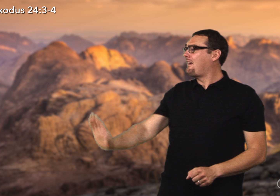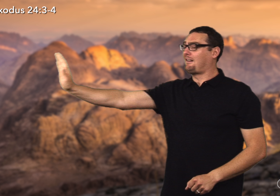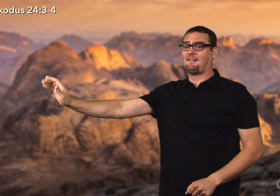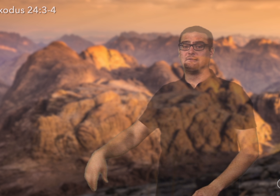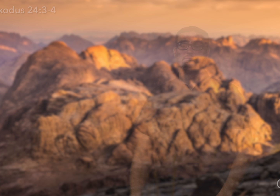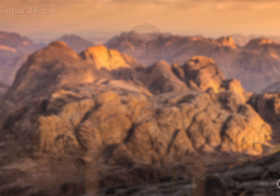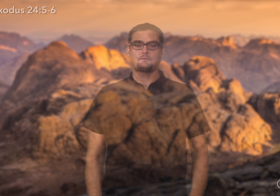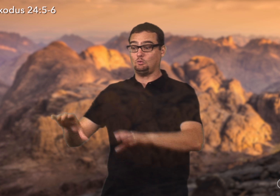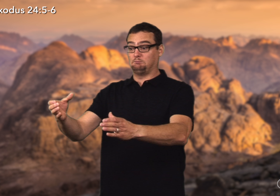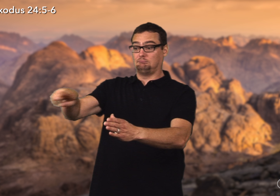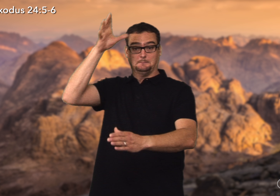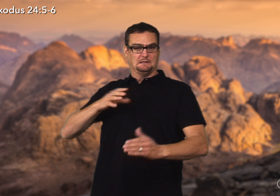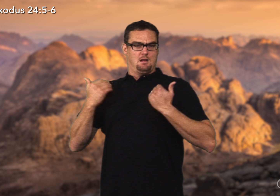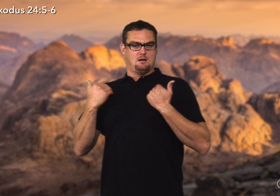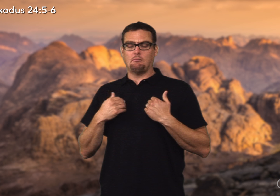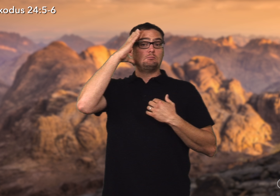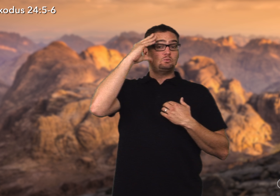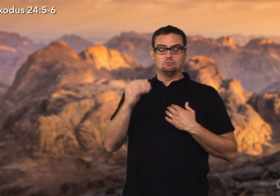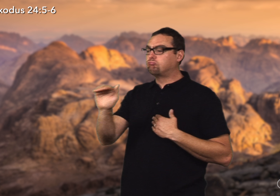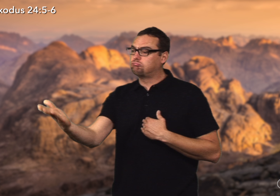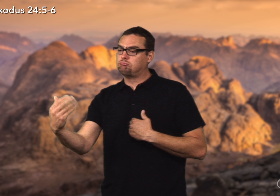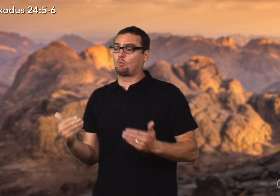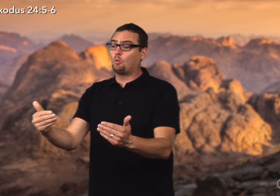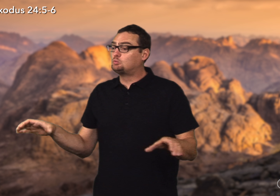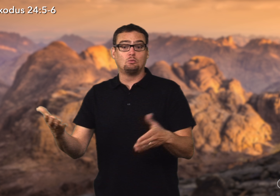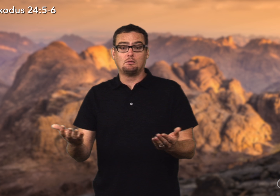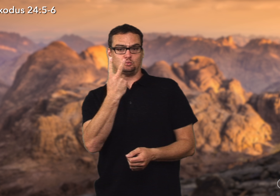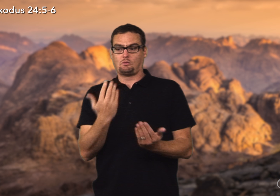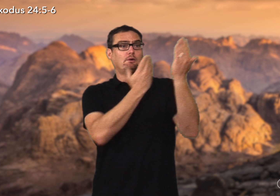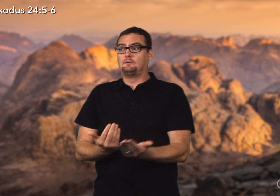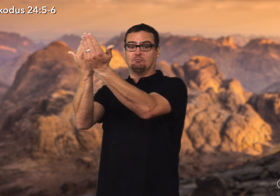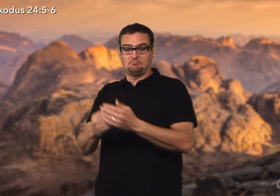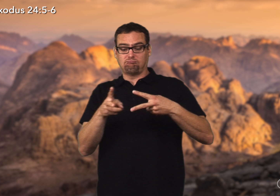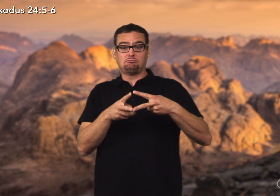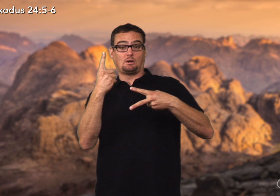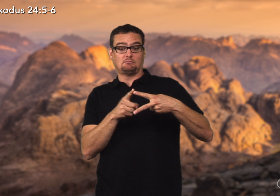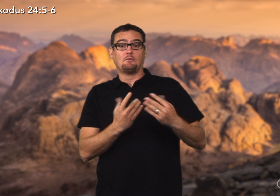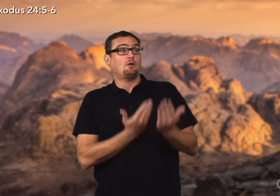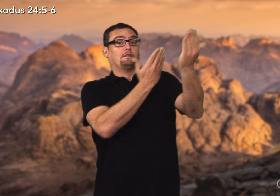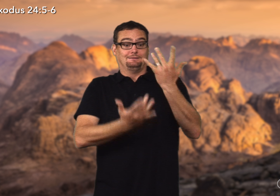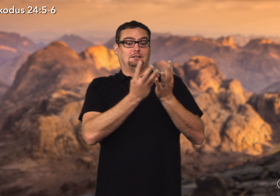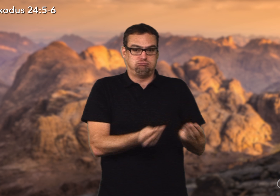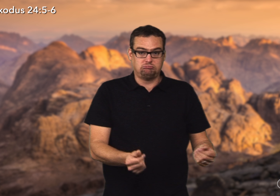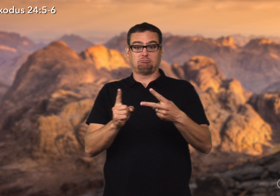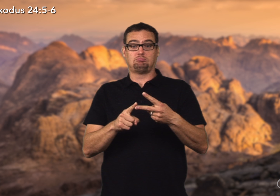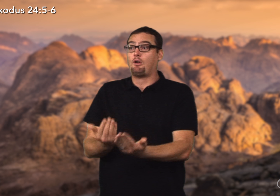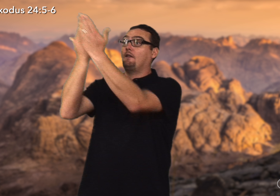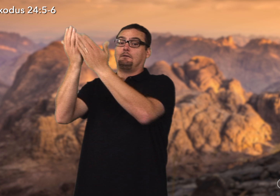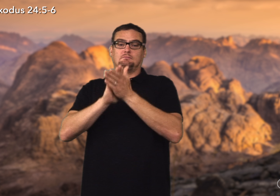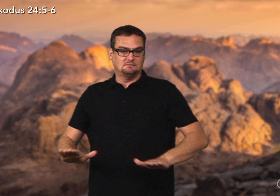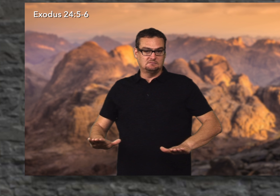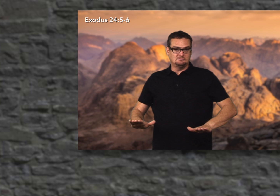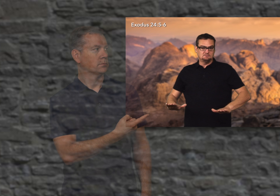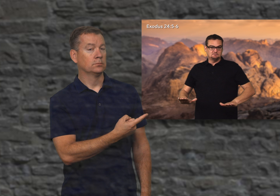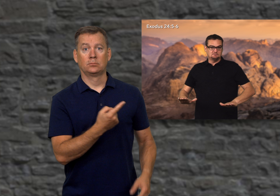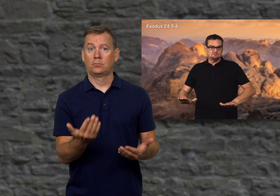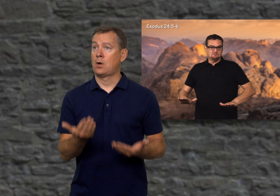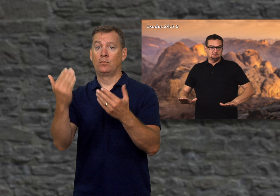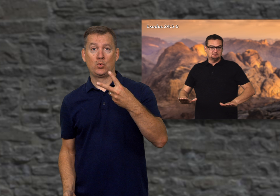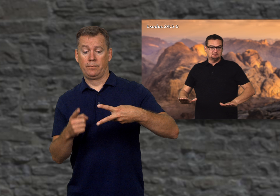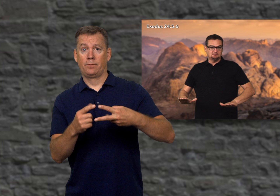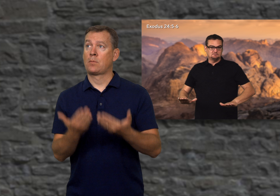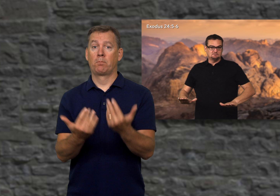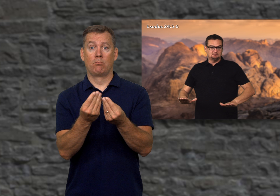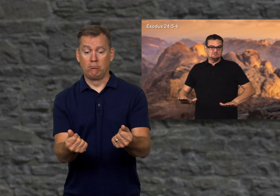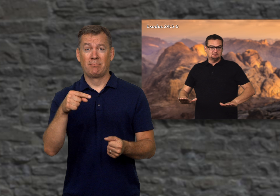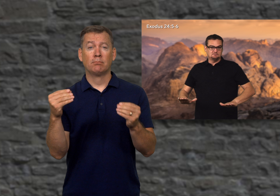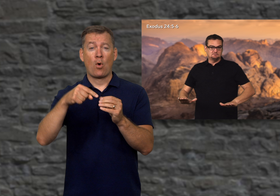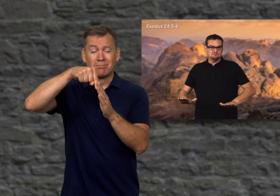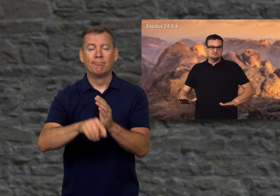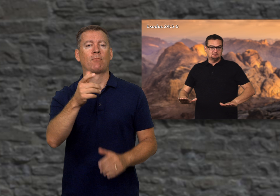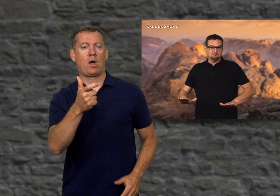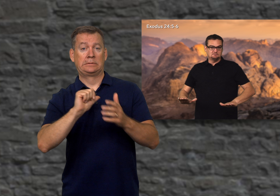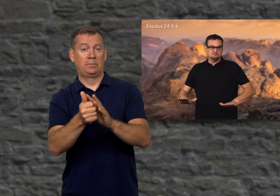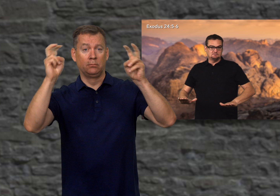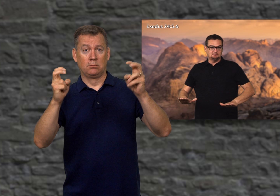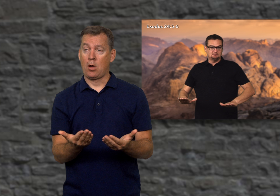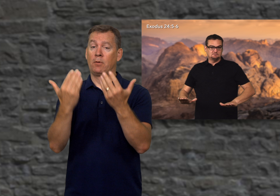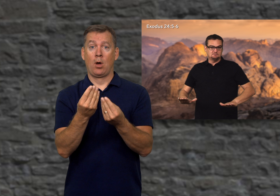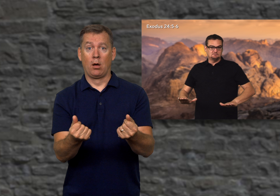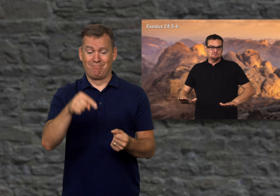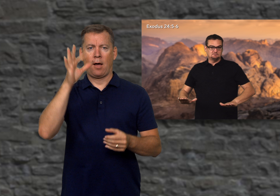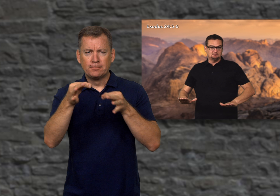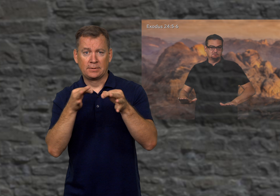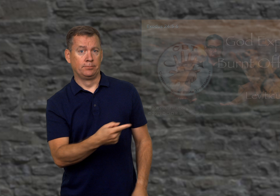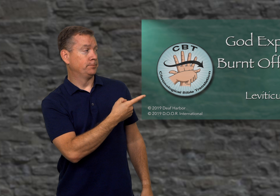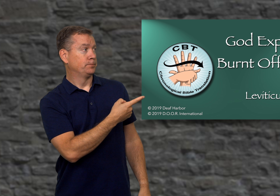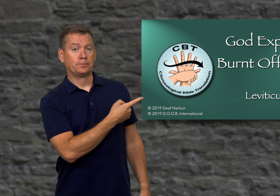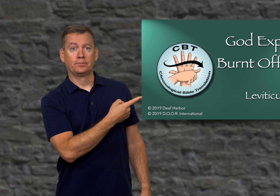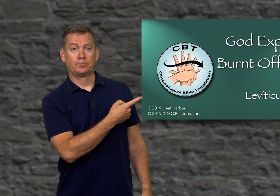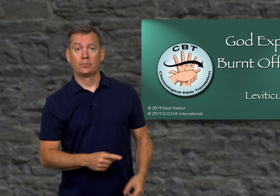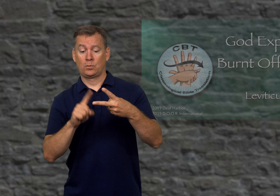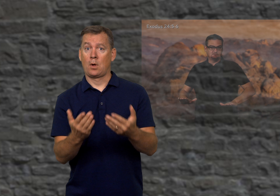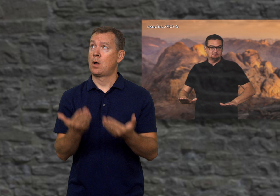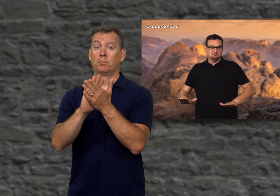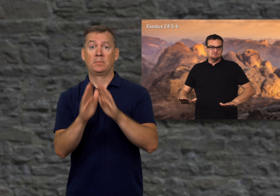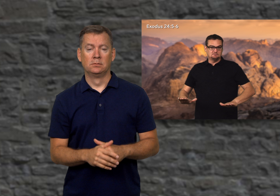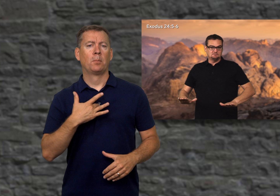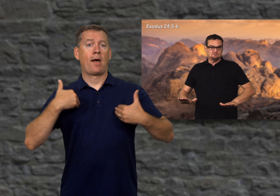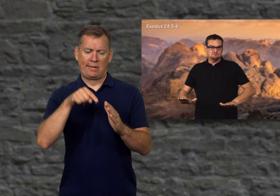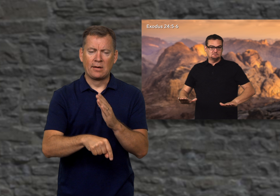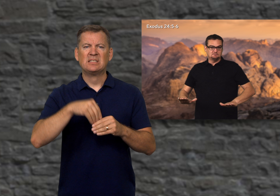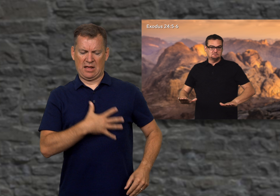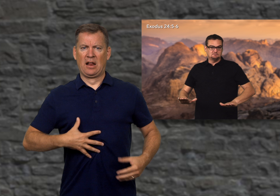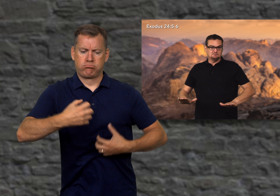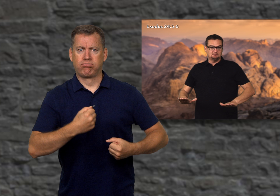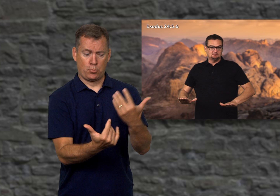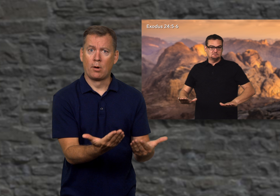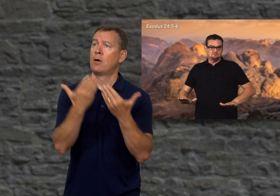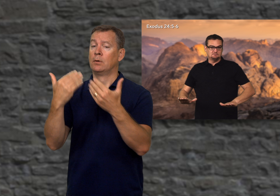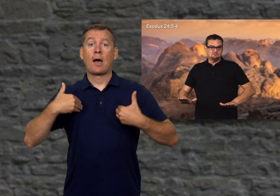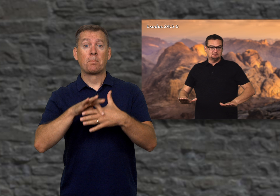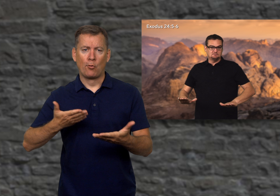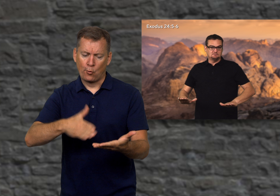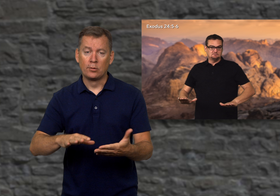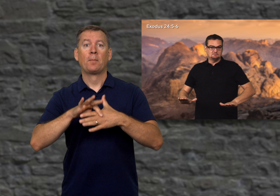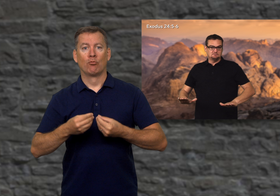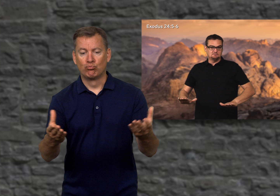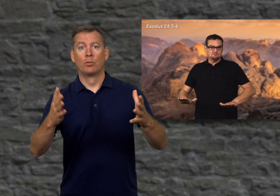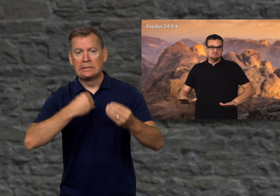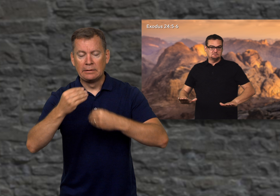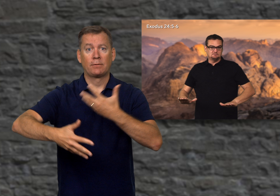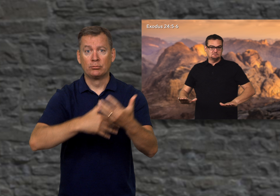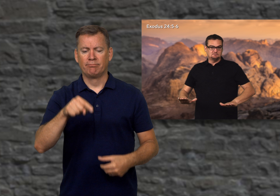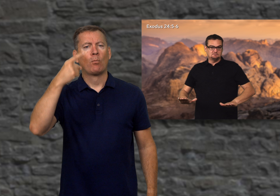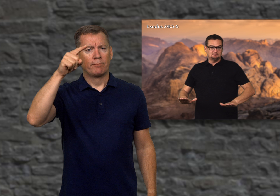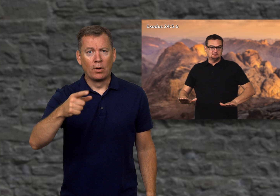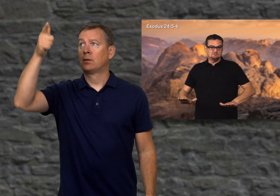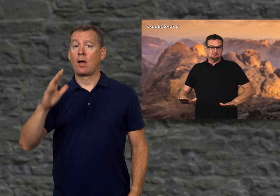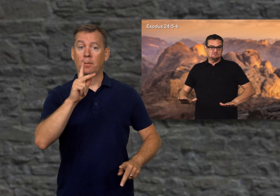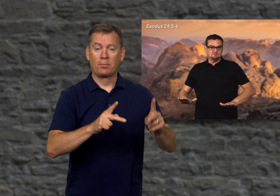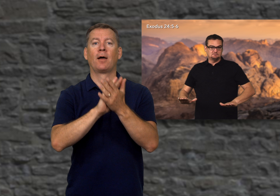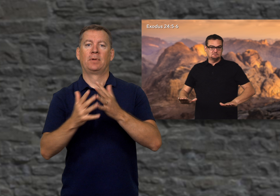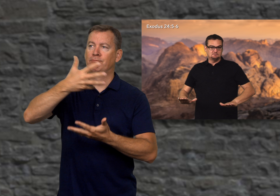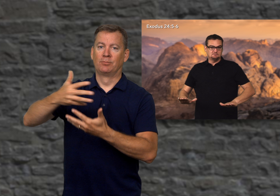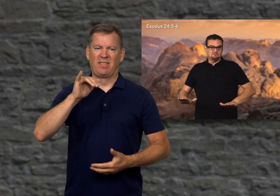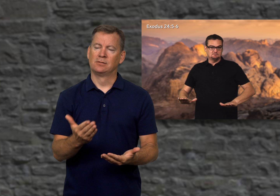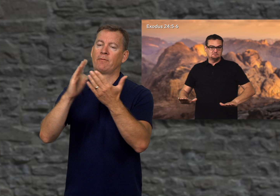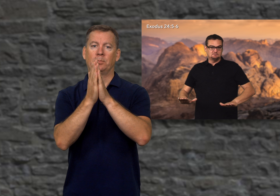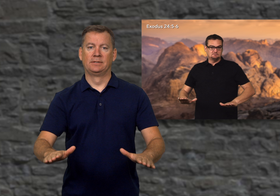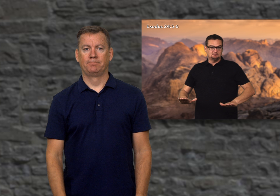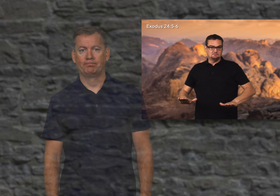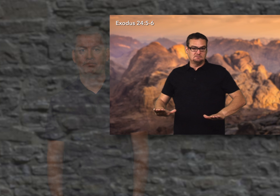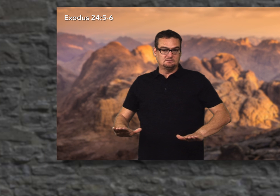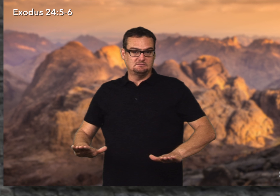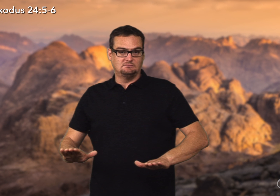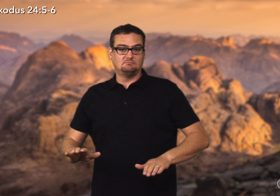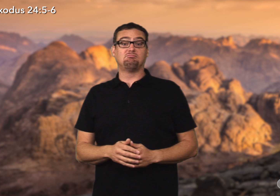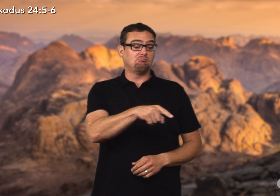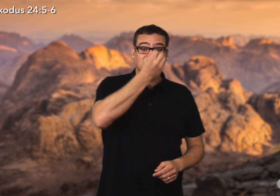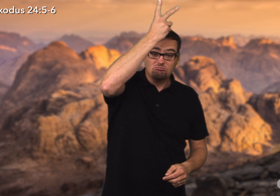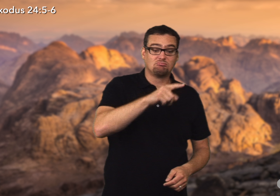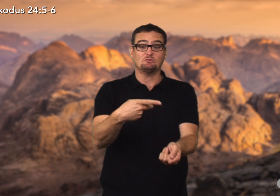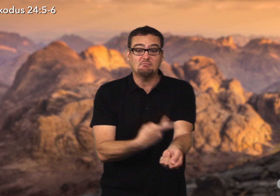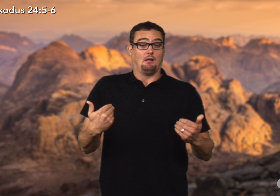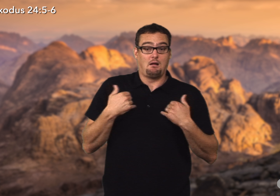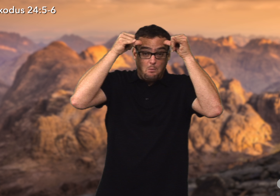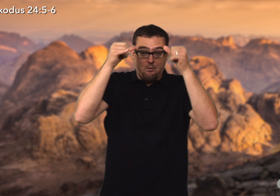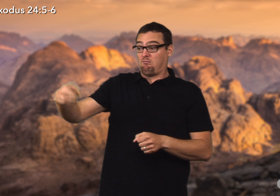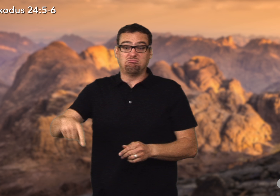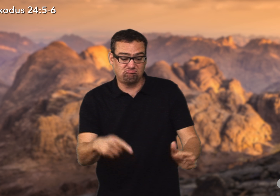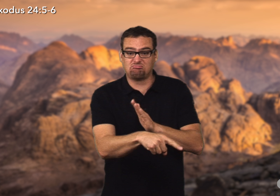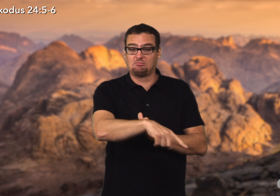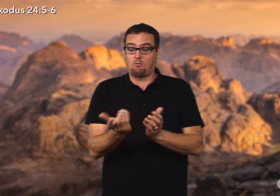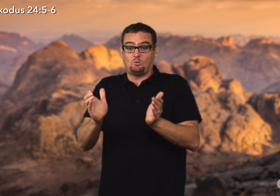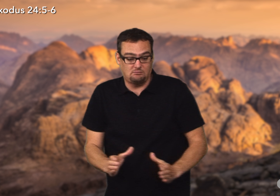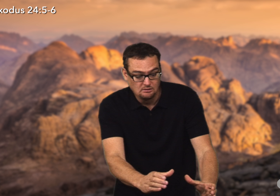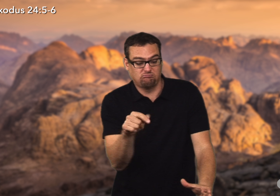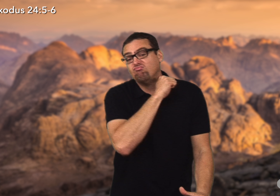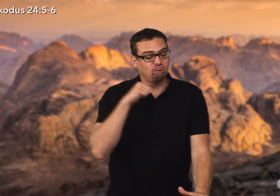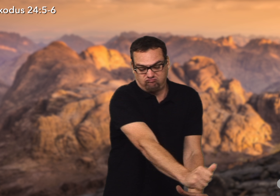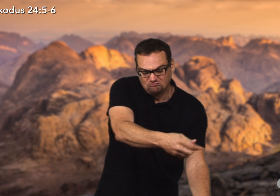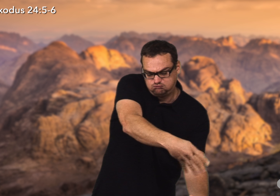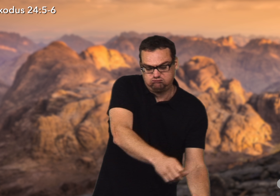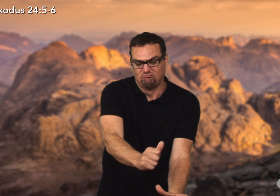Then he sent out some young men of Israel, and they offered burnt offerings and sacrificed young bulls as peace offerings to the LORD.